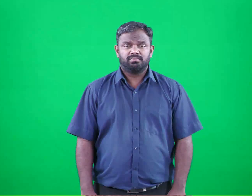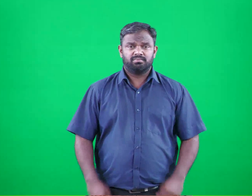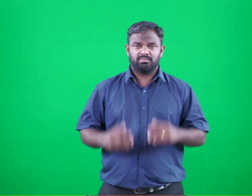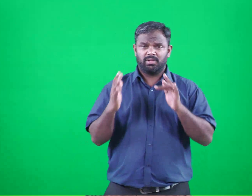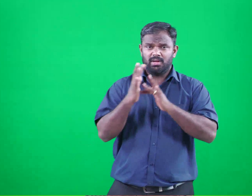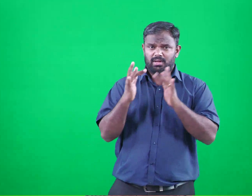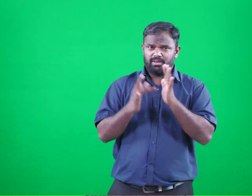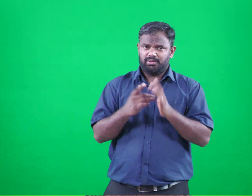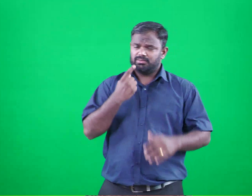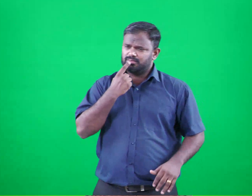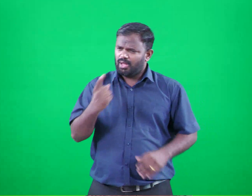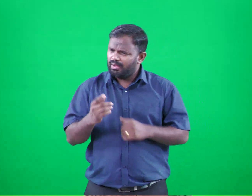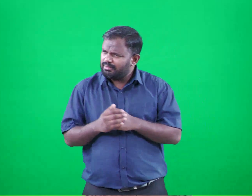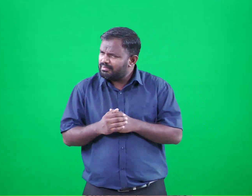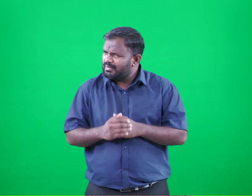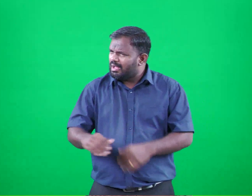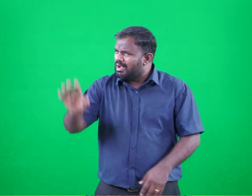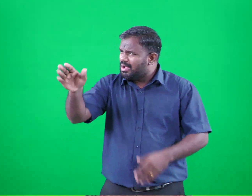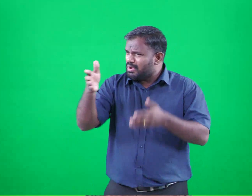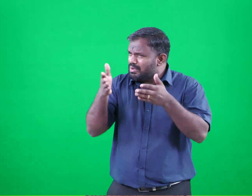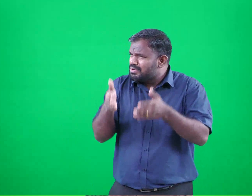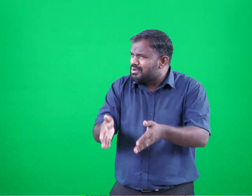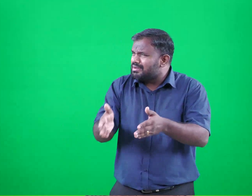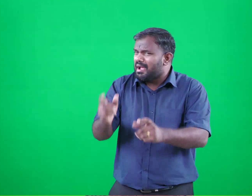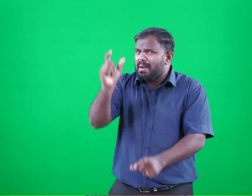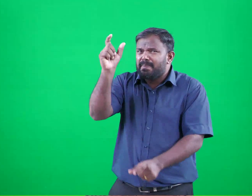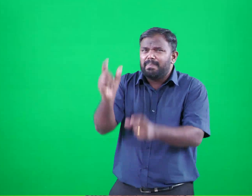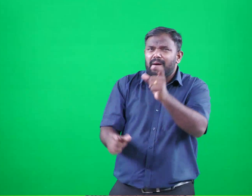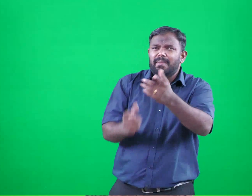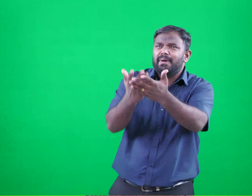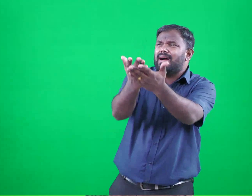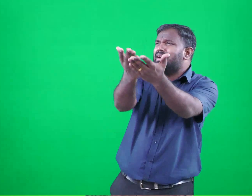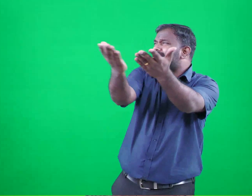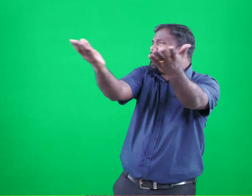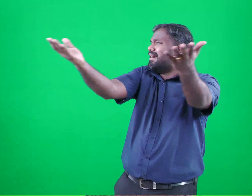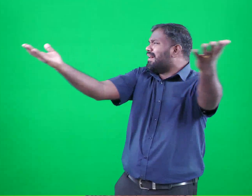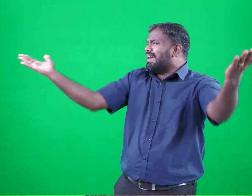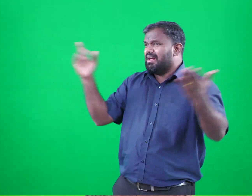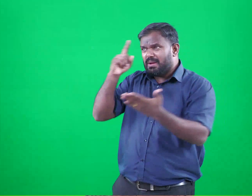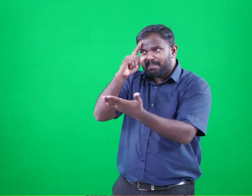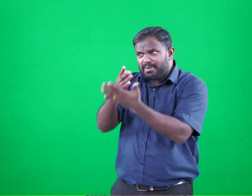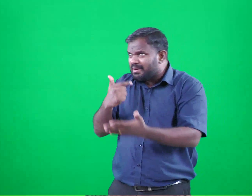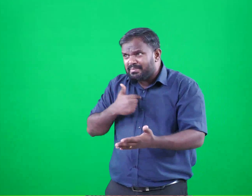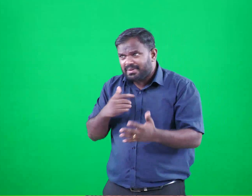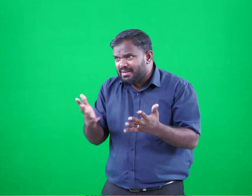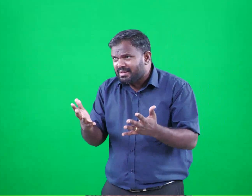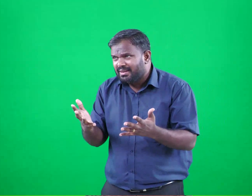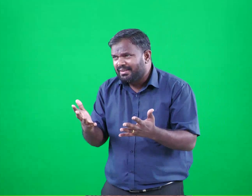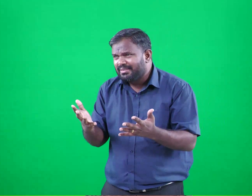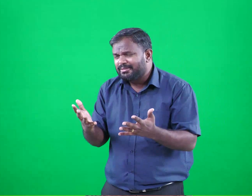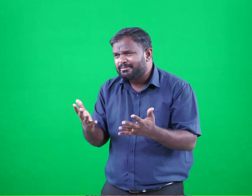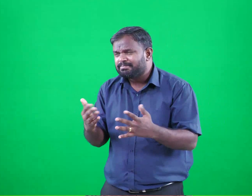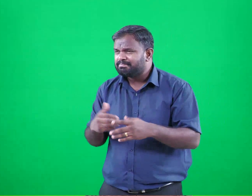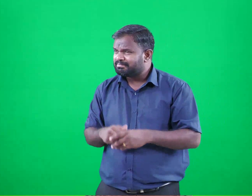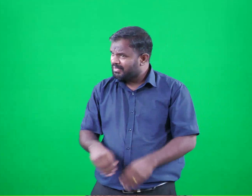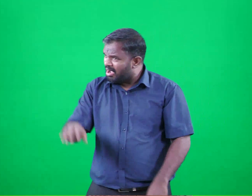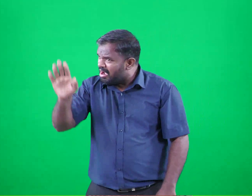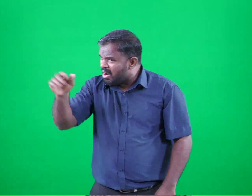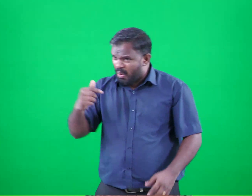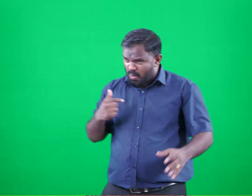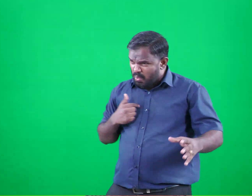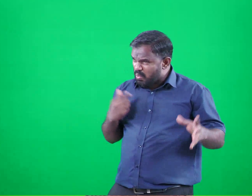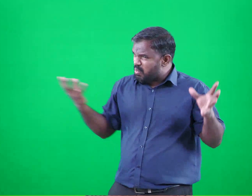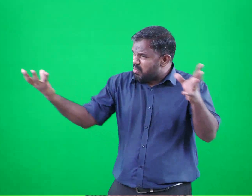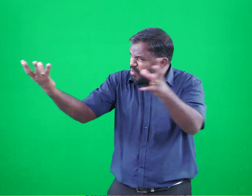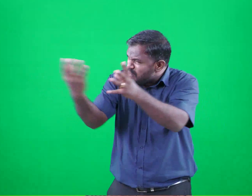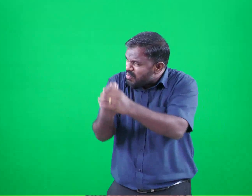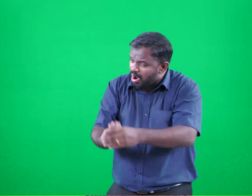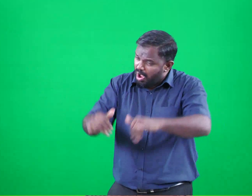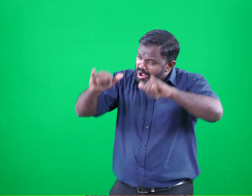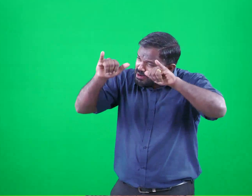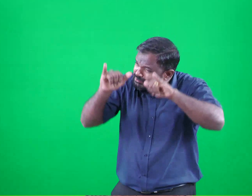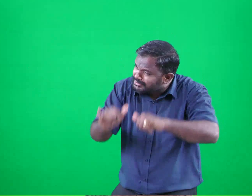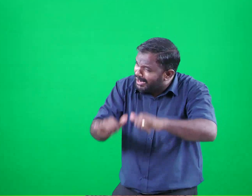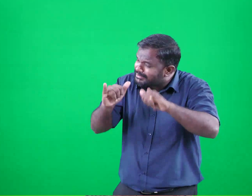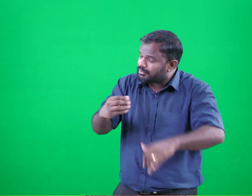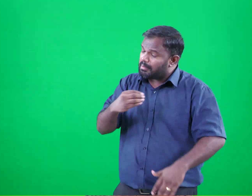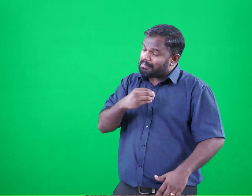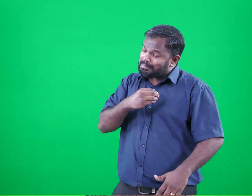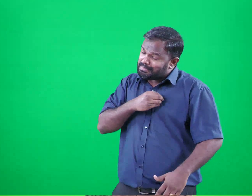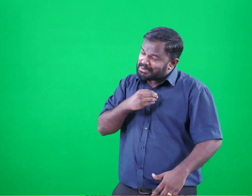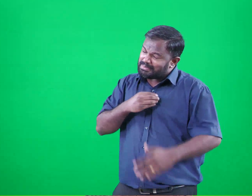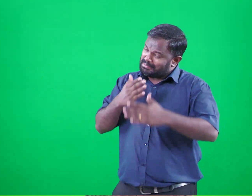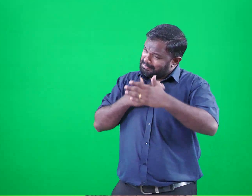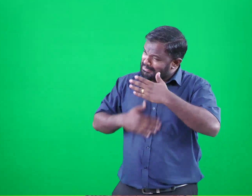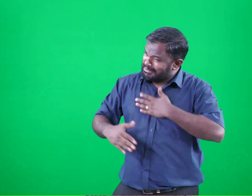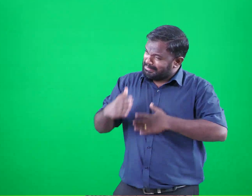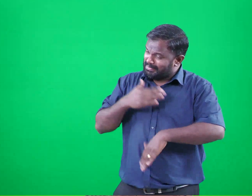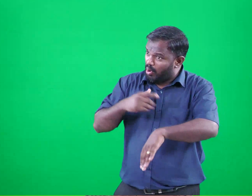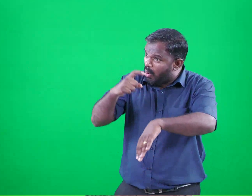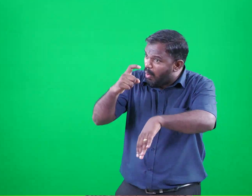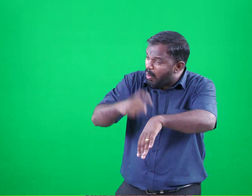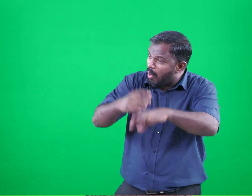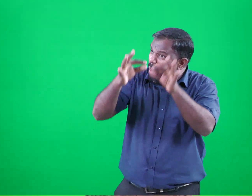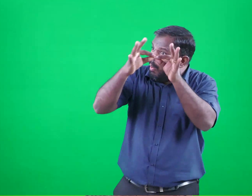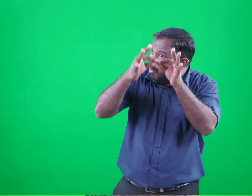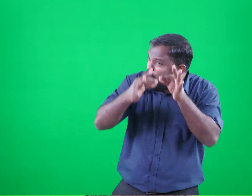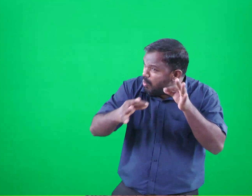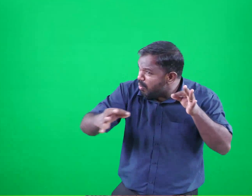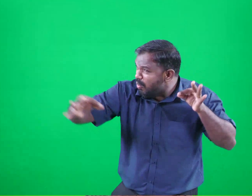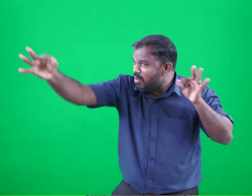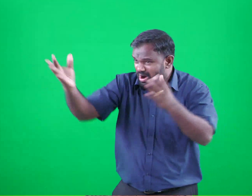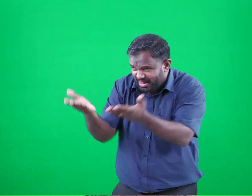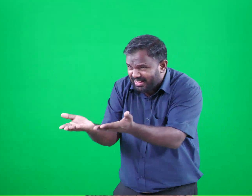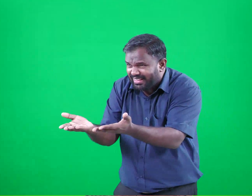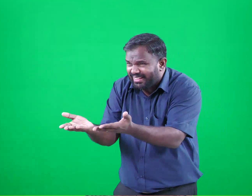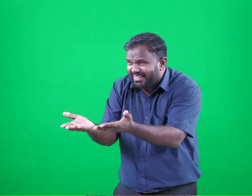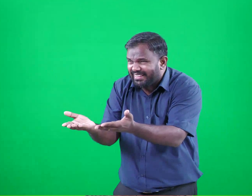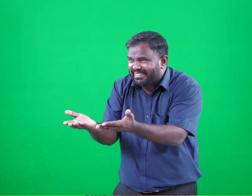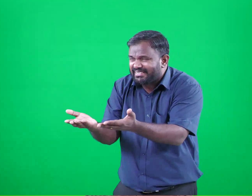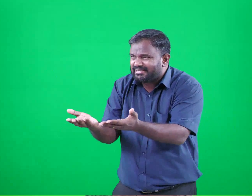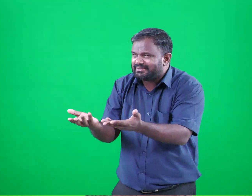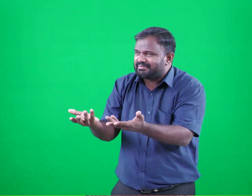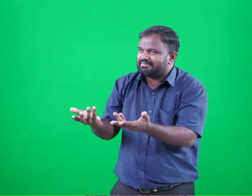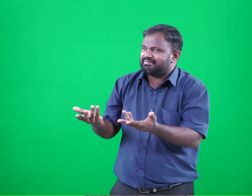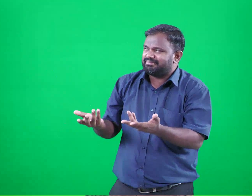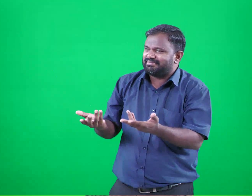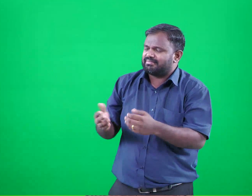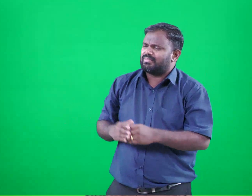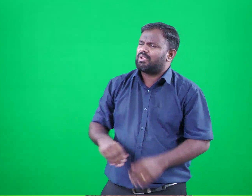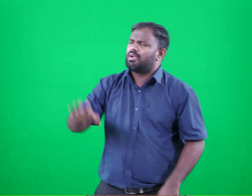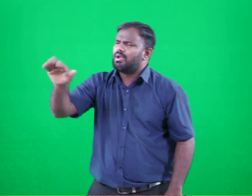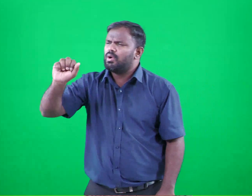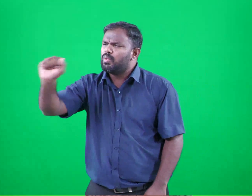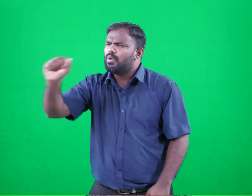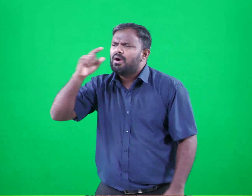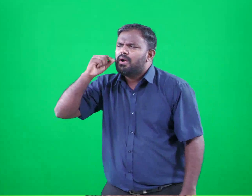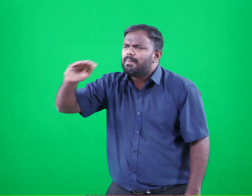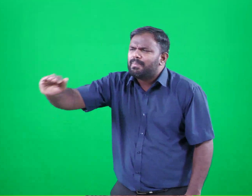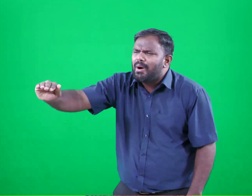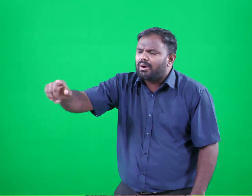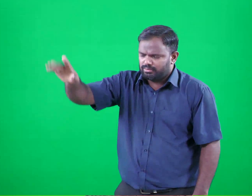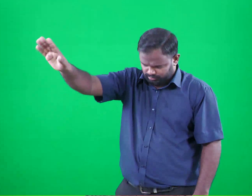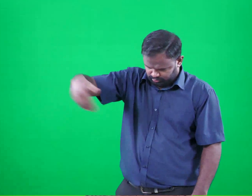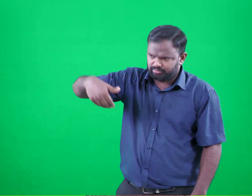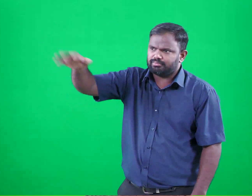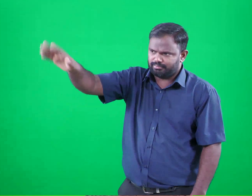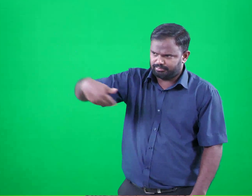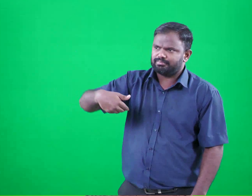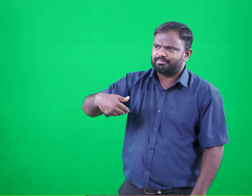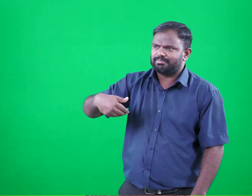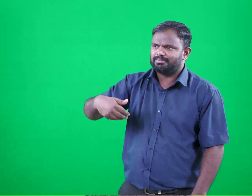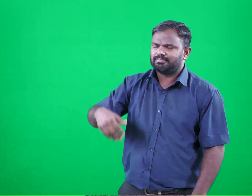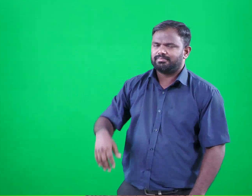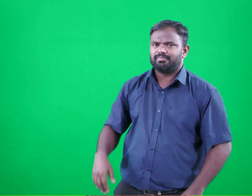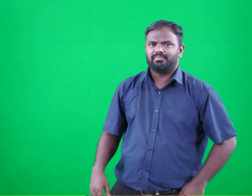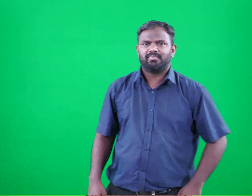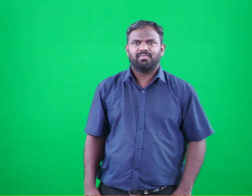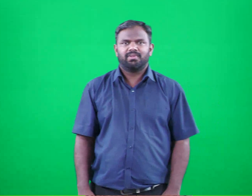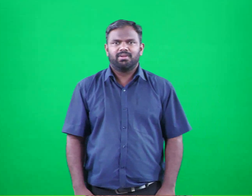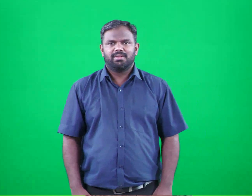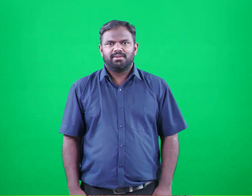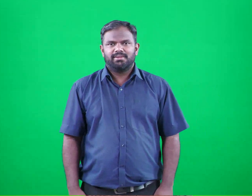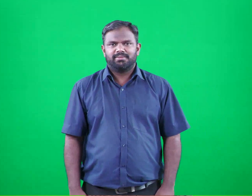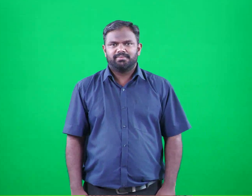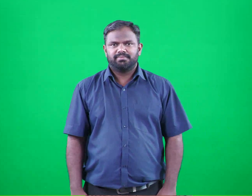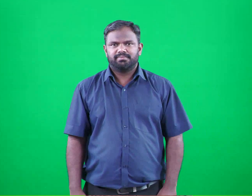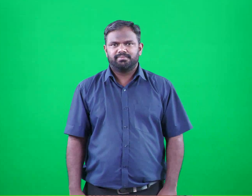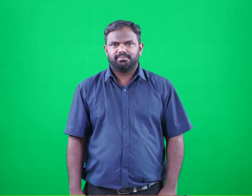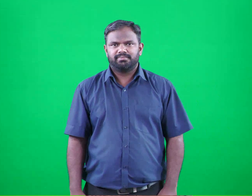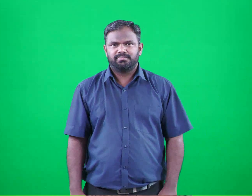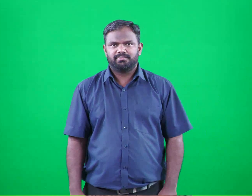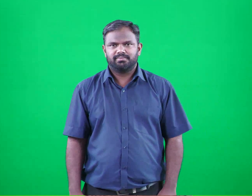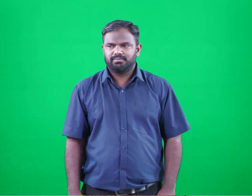"O unbelieving generation!" Jesus replied. " How long must I remain with you? How long must I put up with you? Bring the boy to Me."